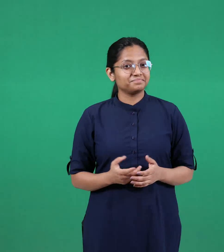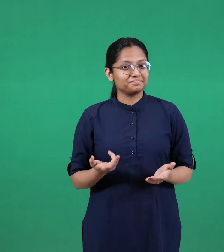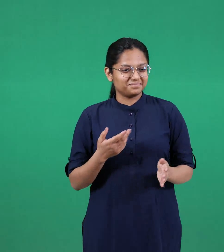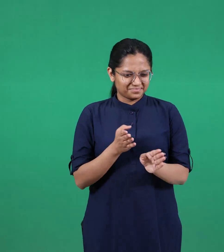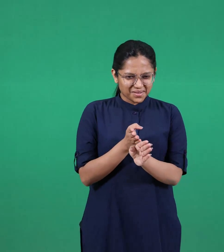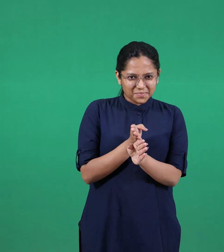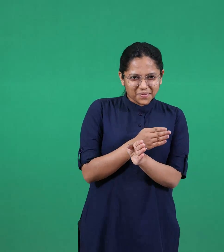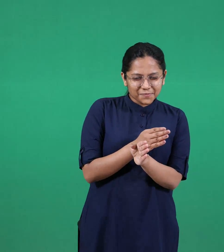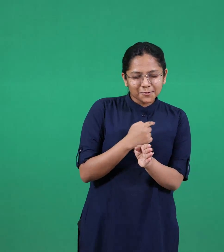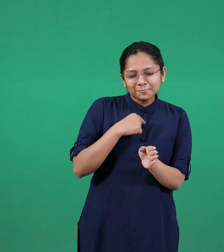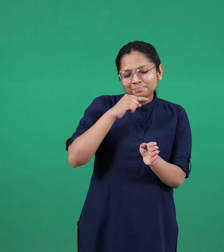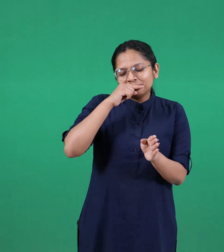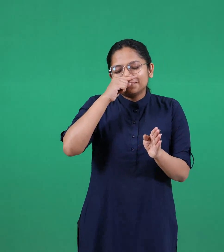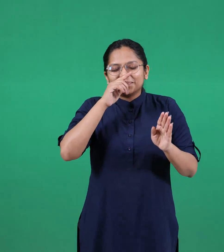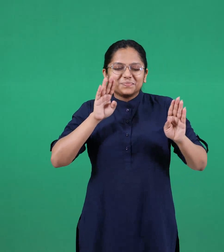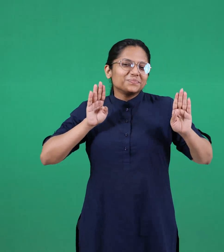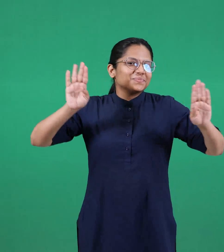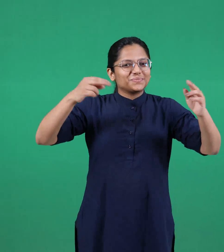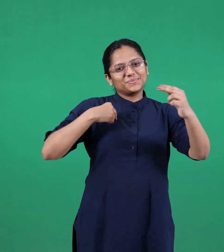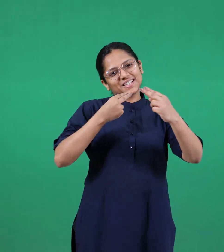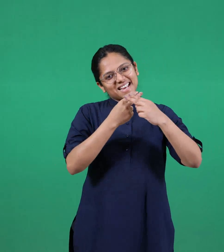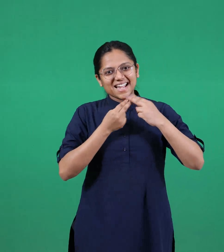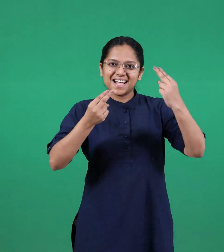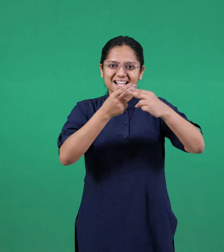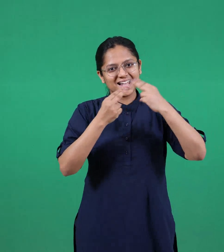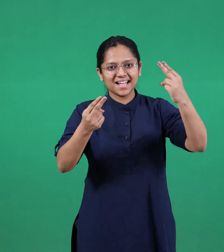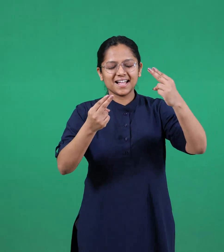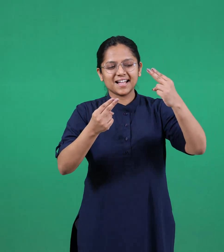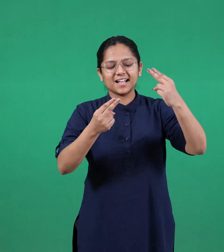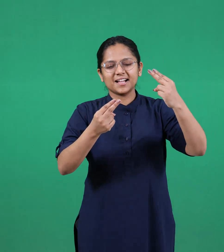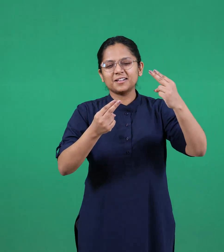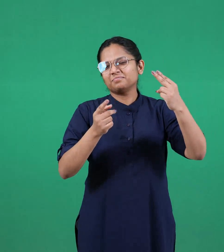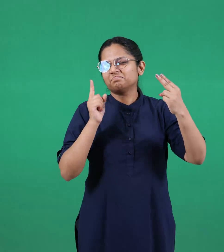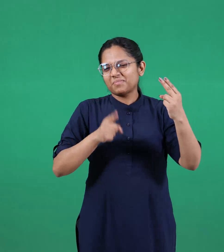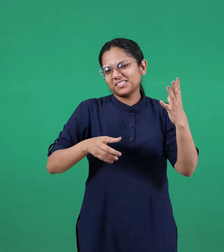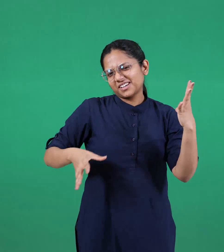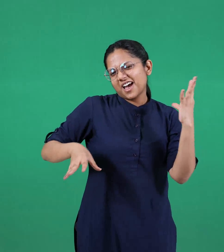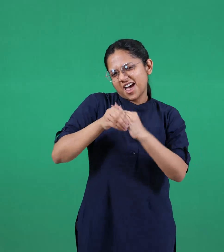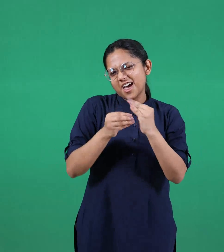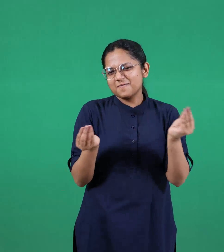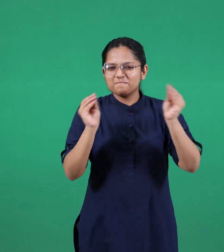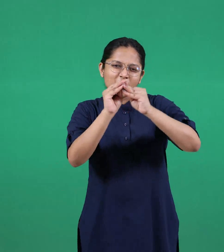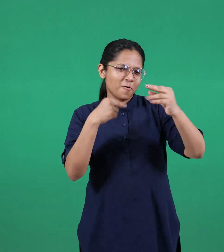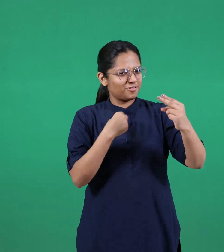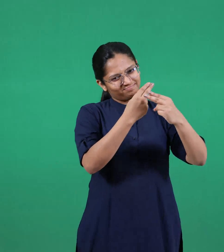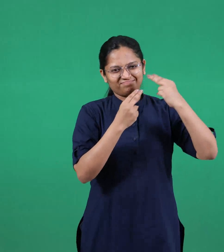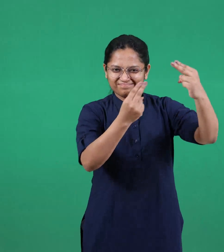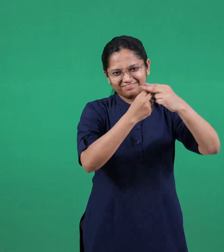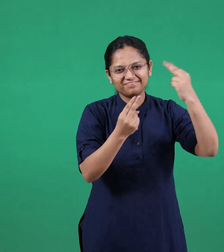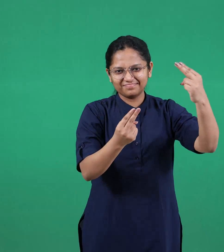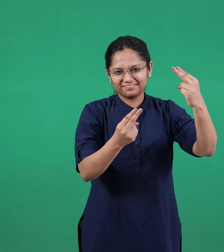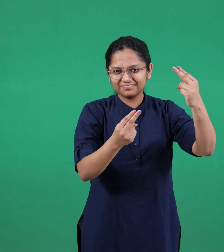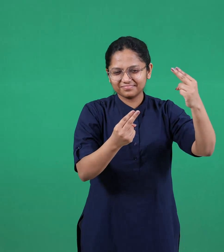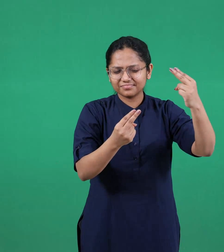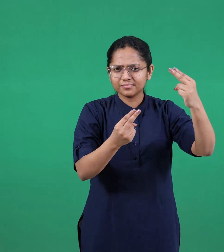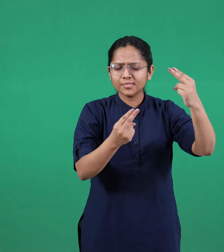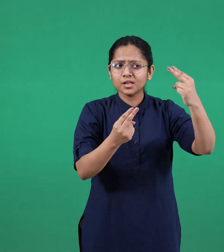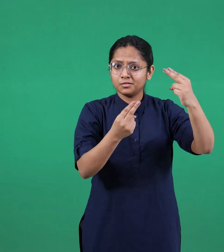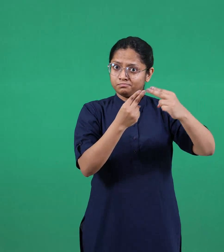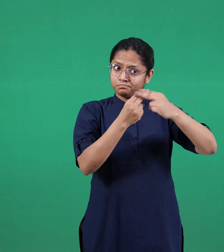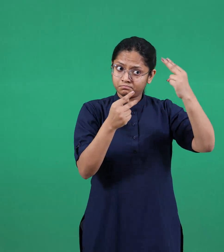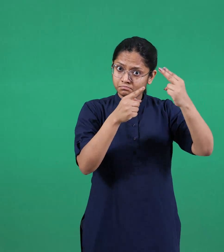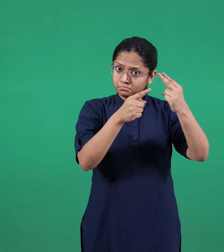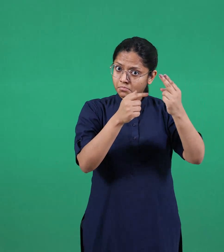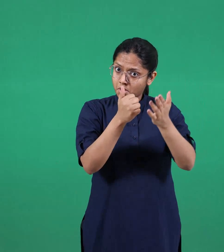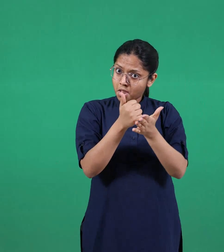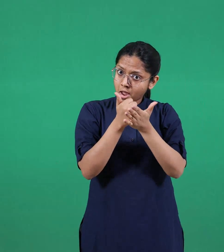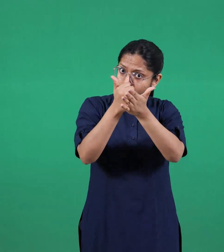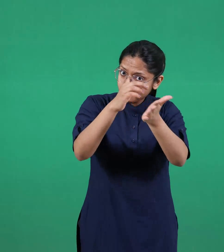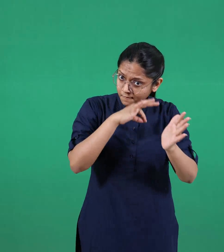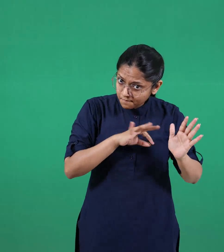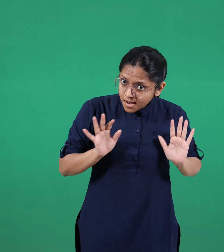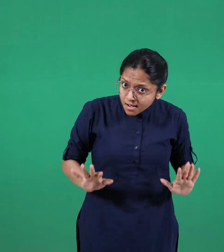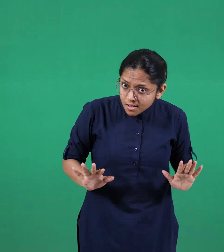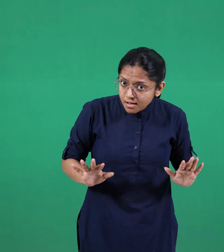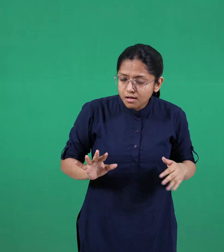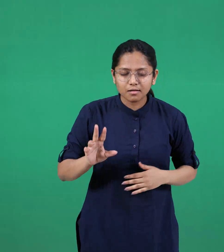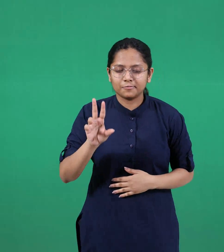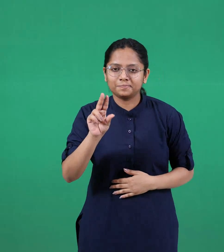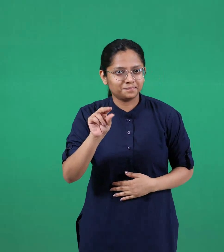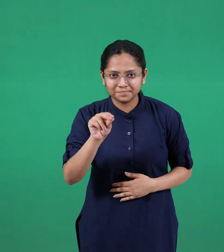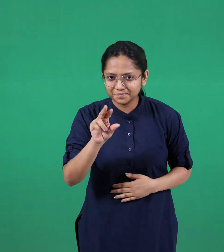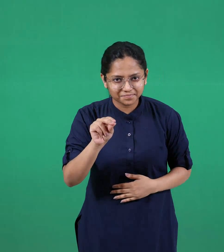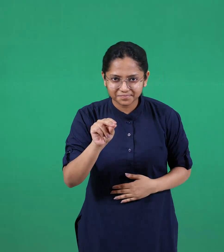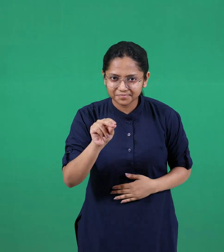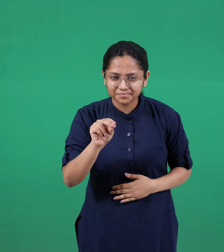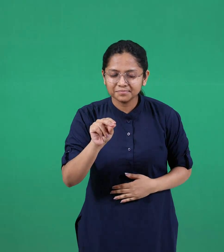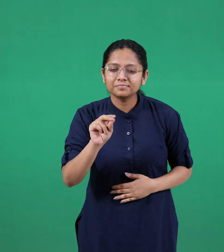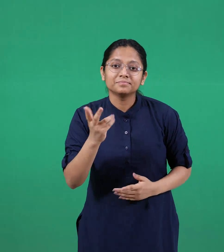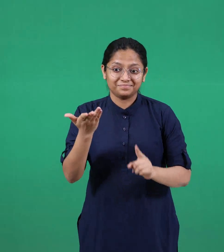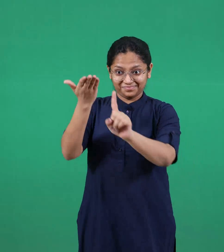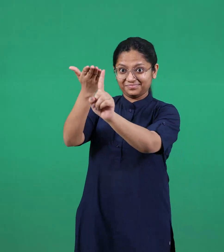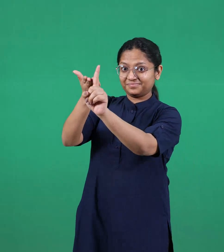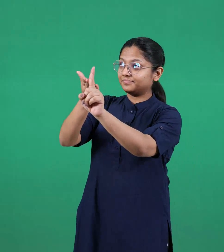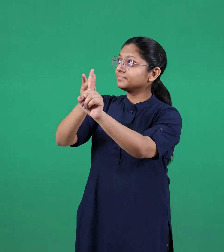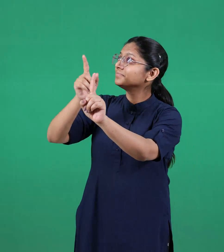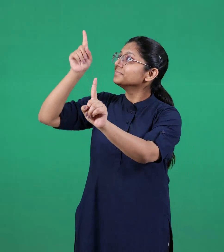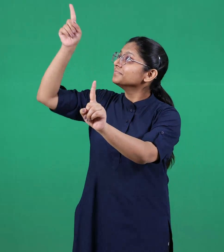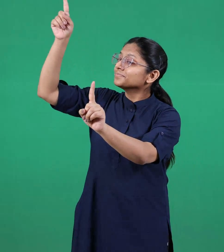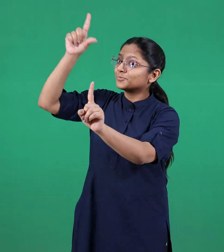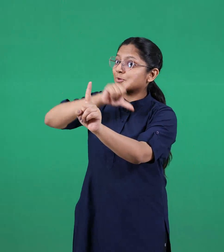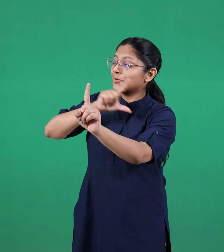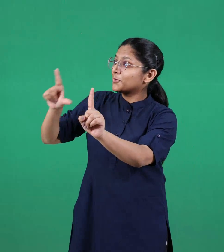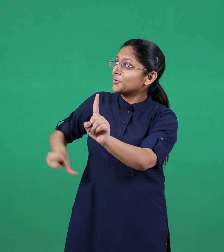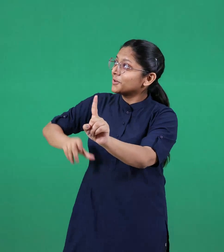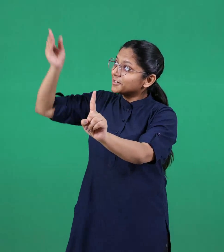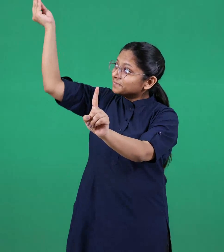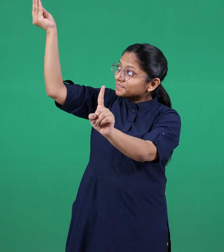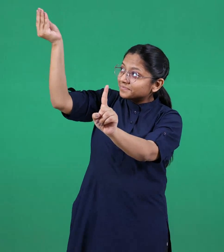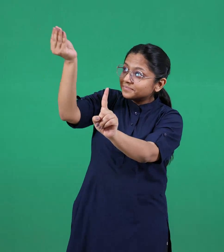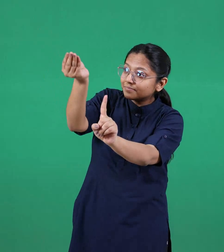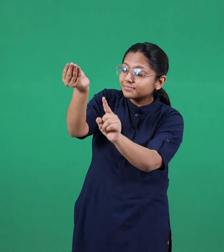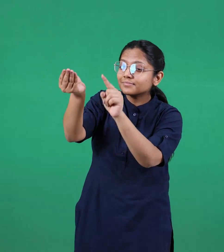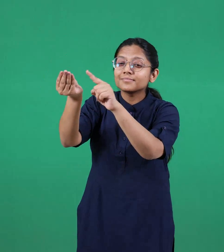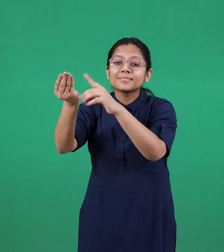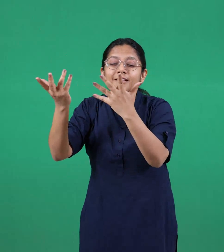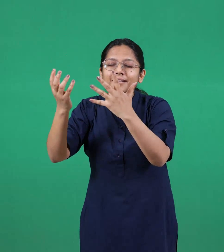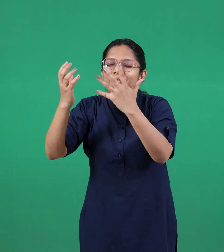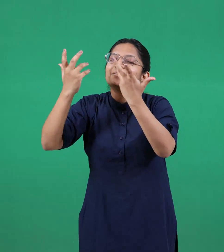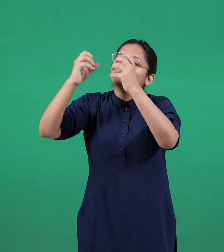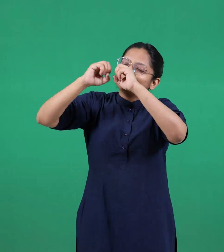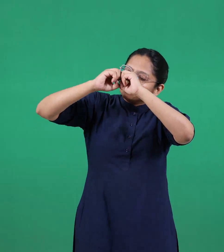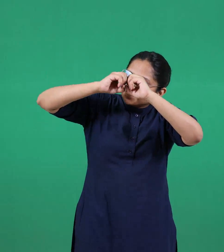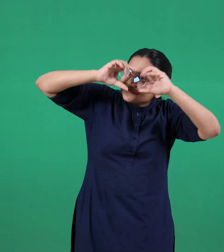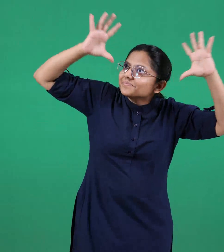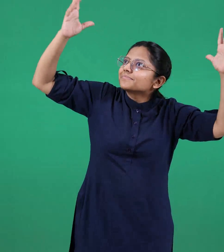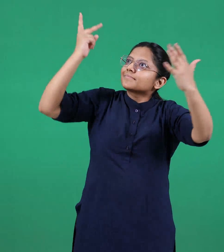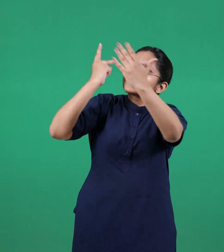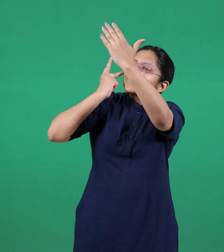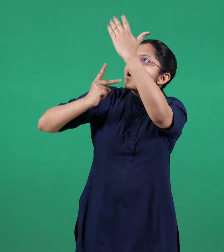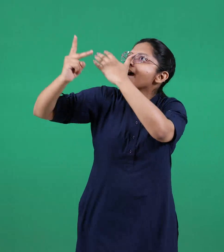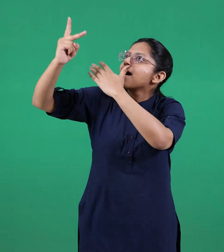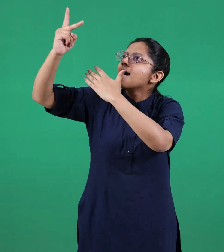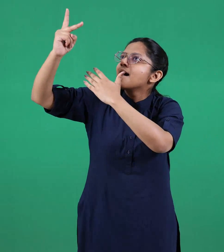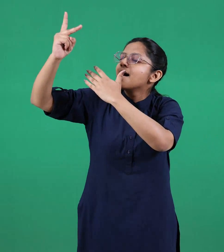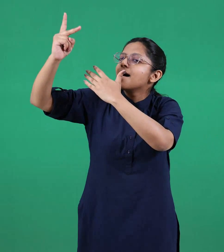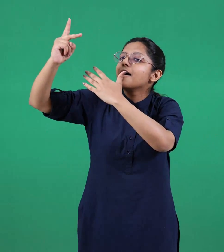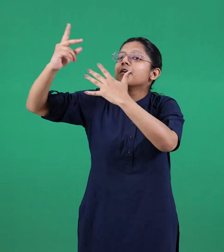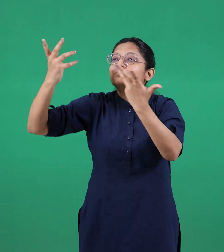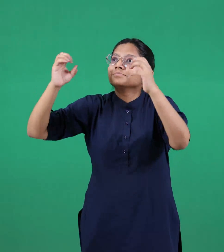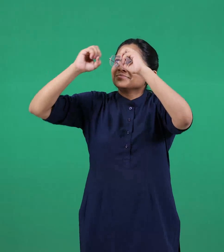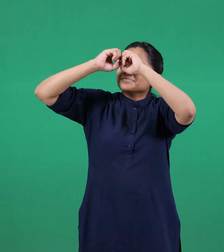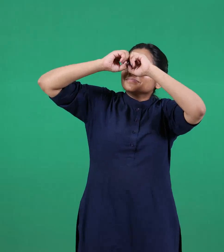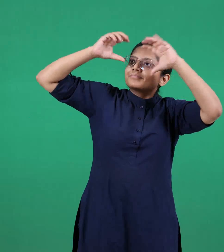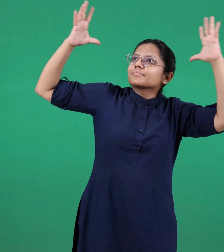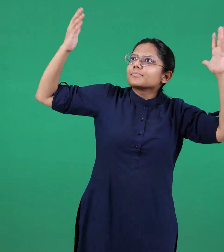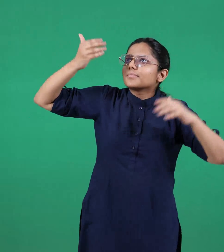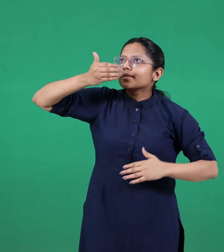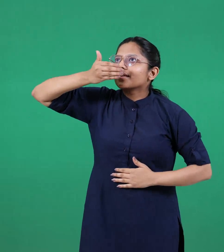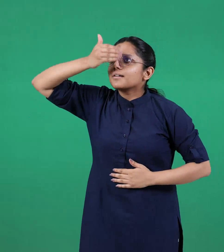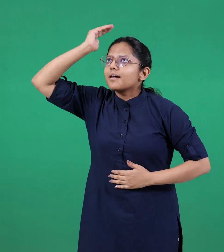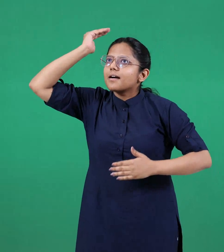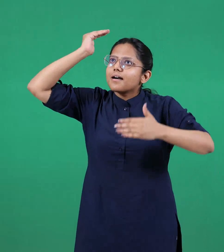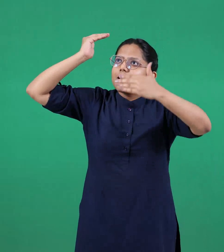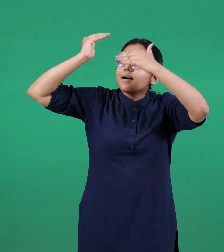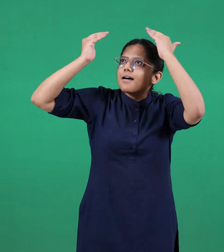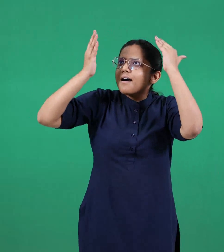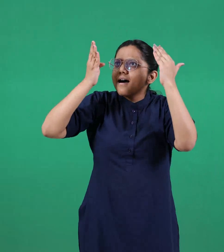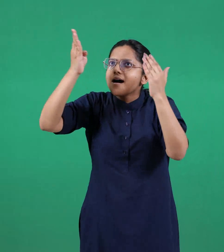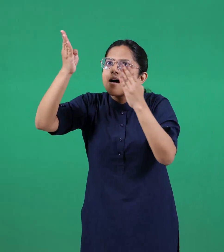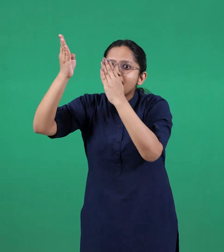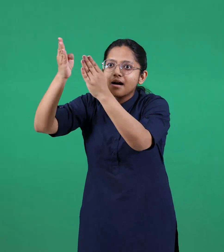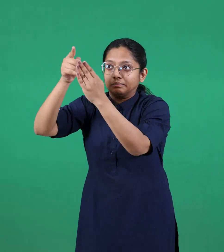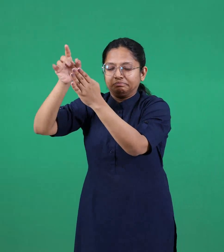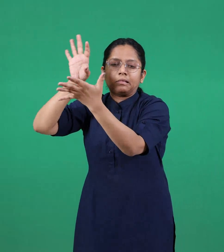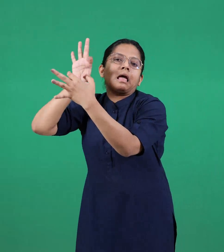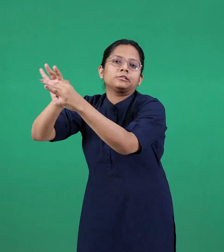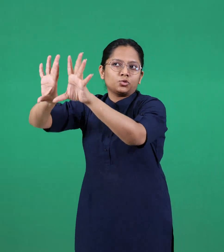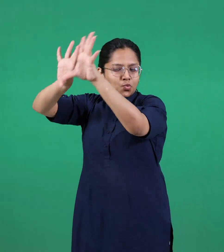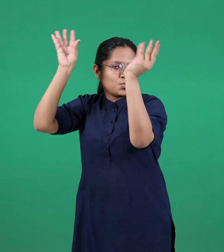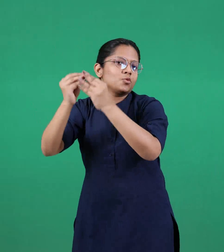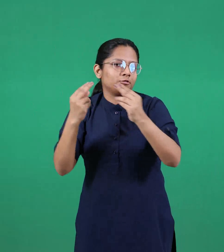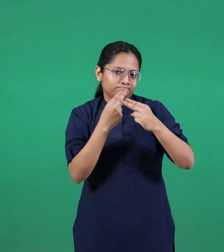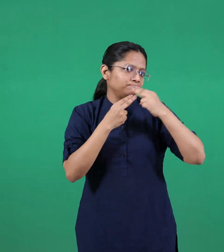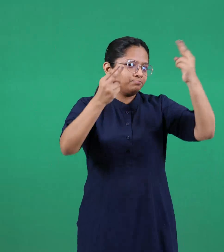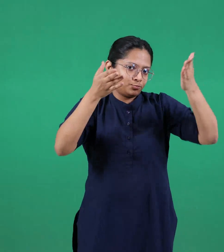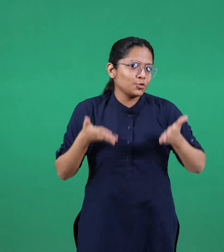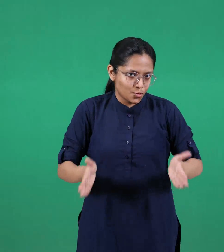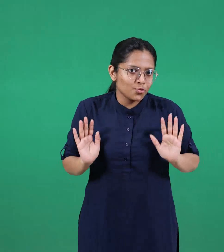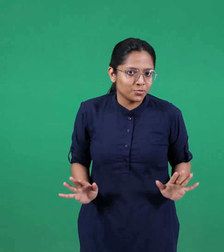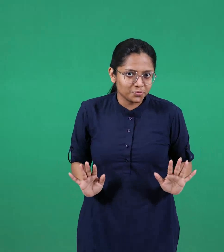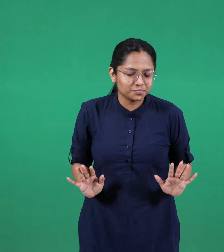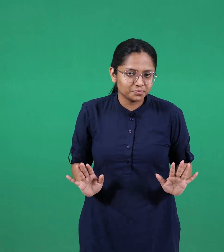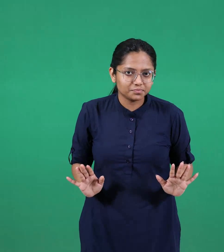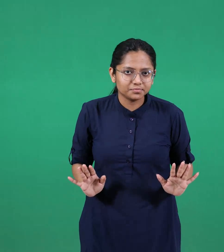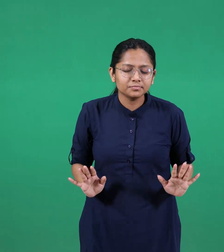Although there is nothing to gain, I will go on to visions and revelations from the Lord.